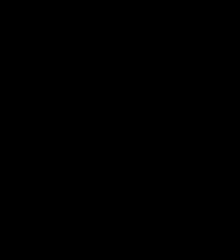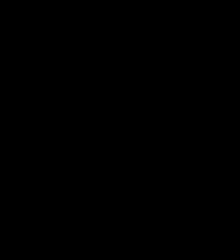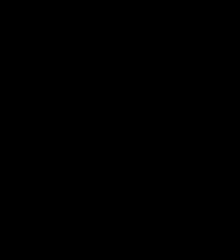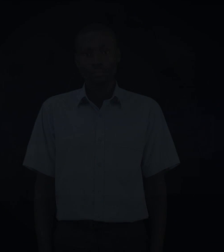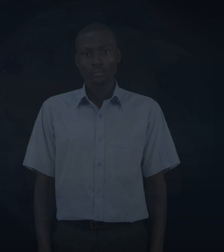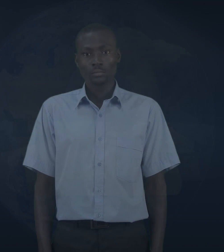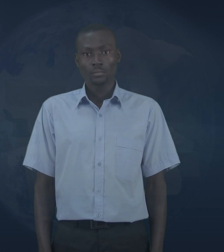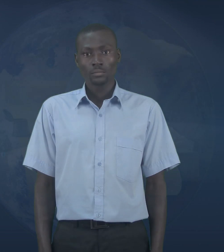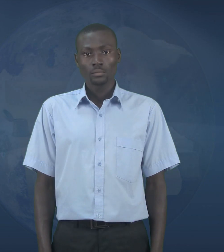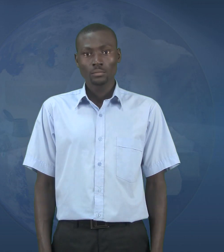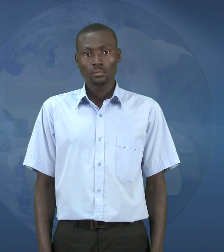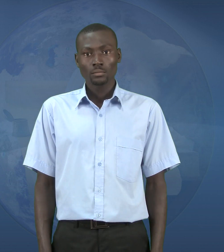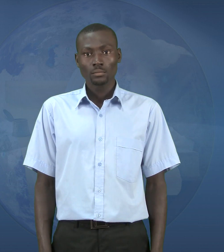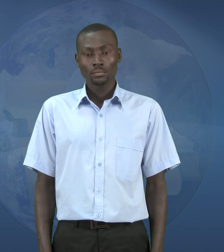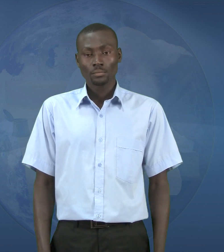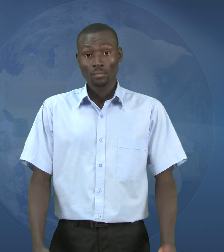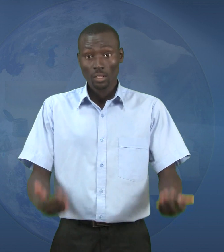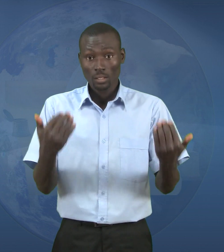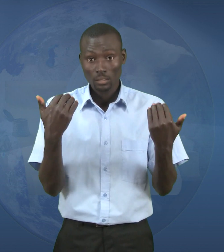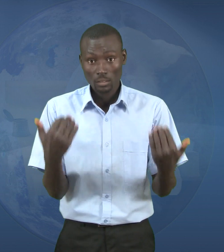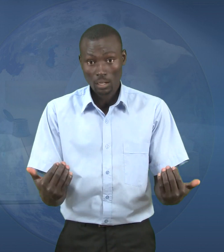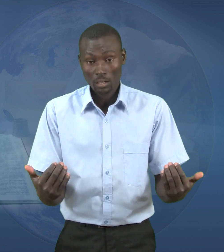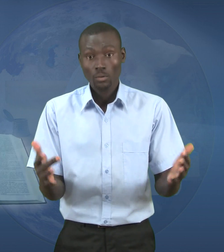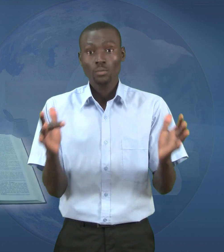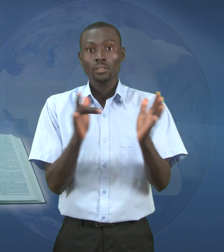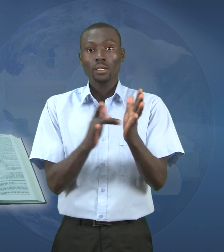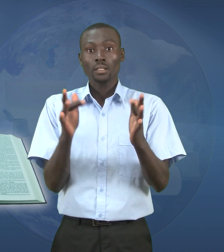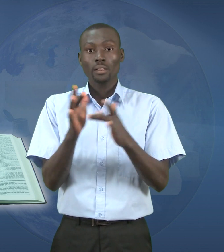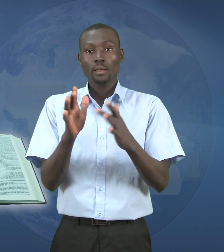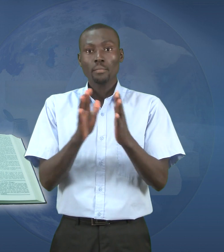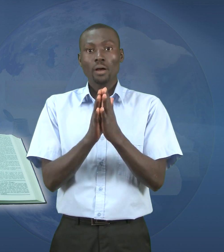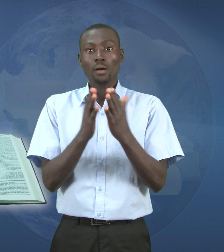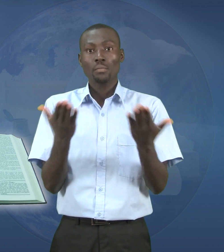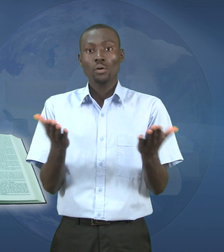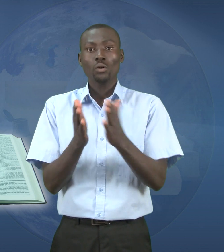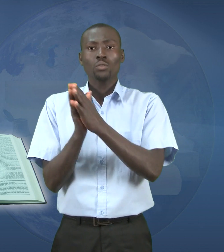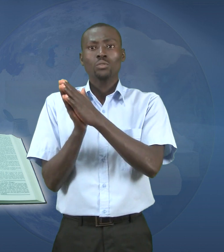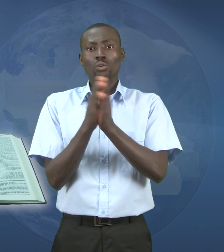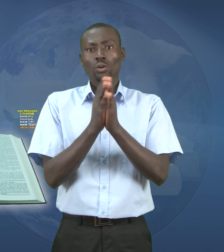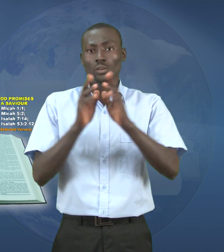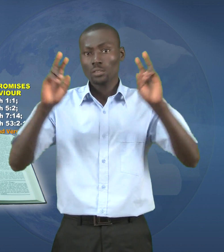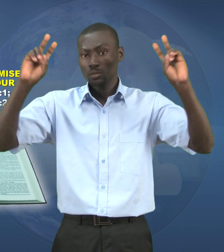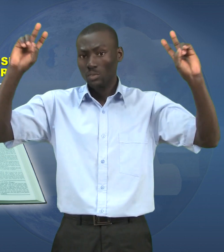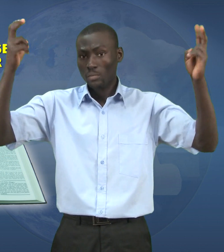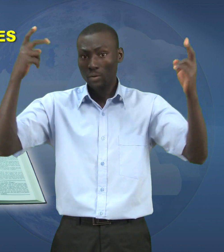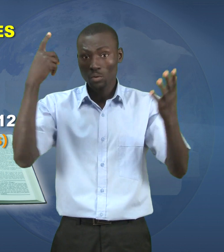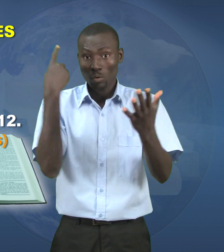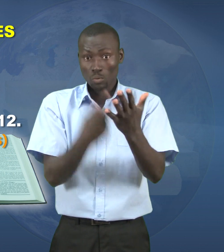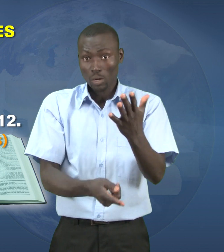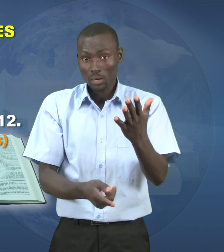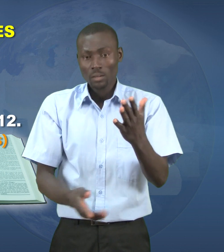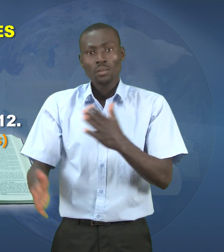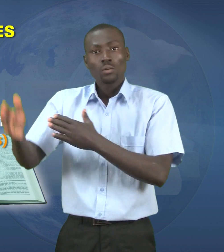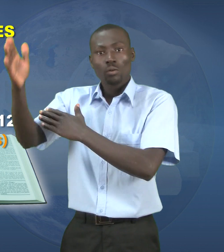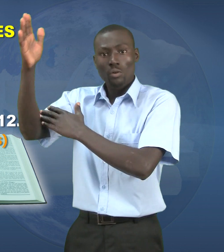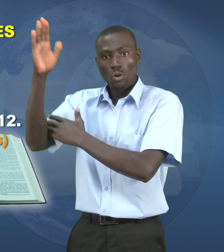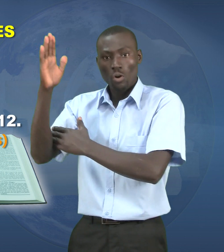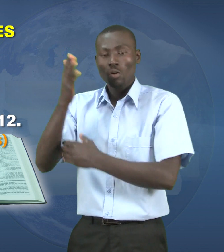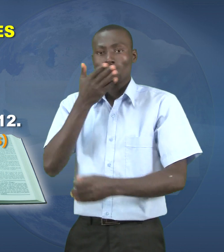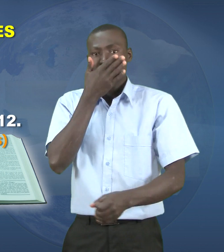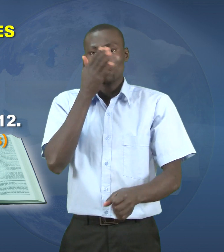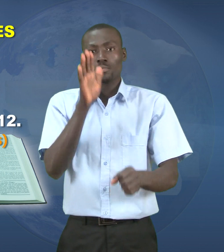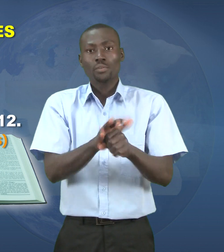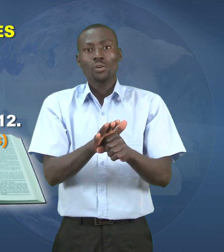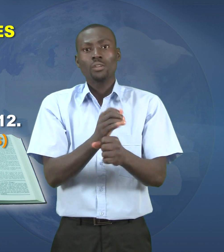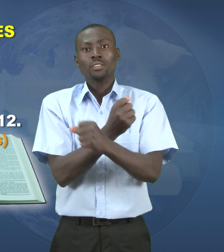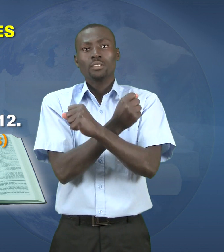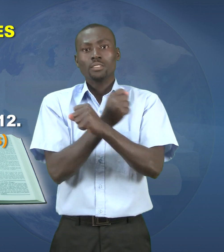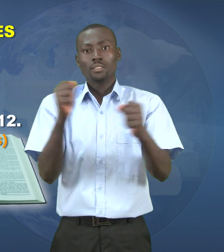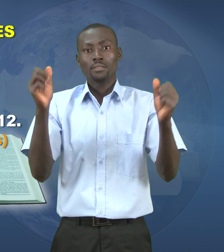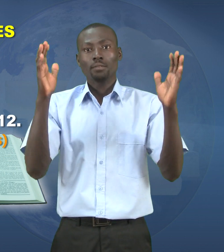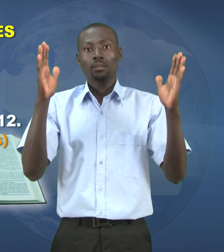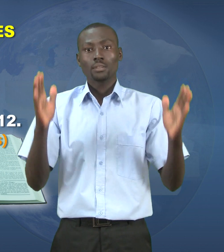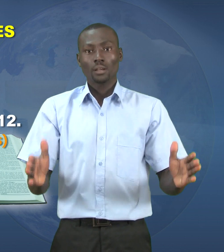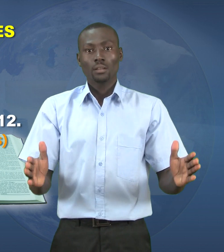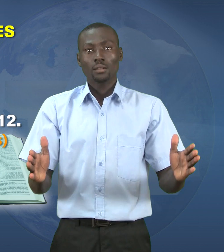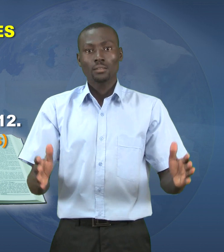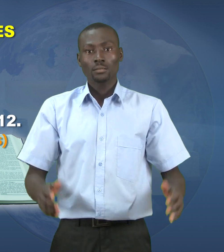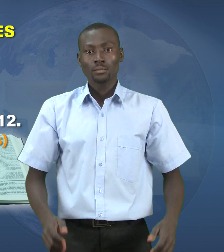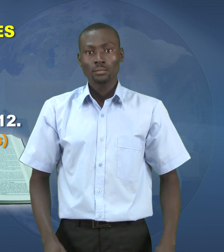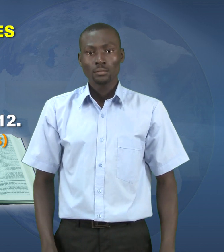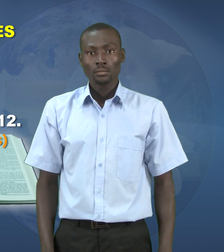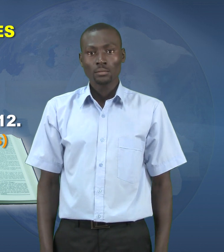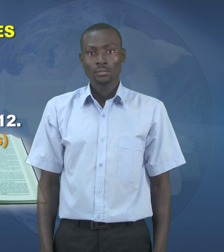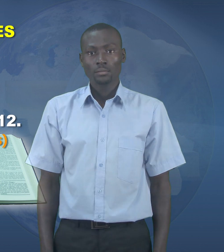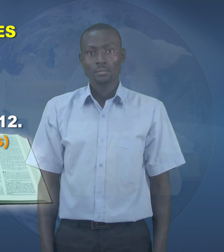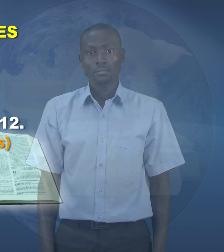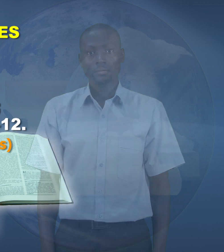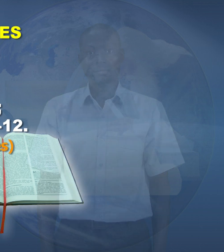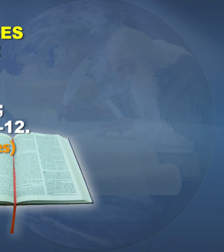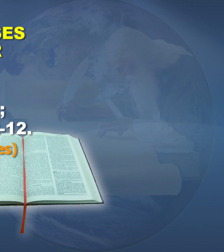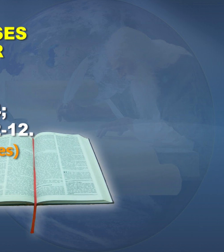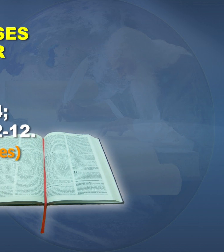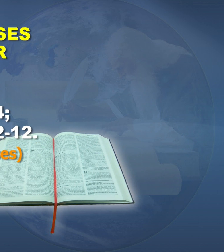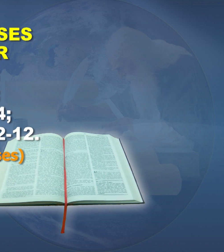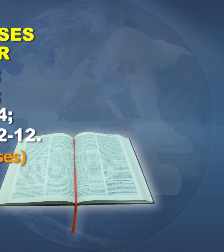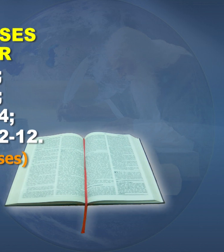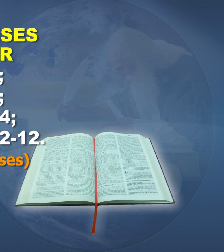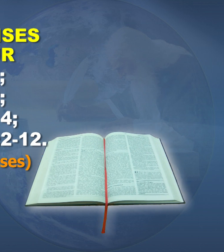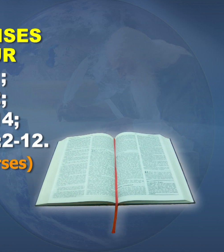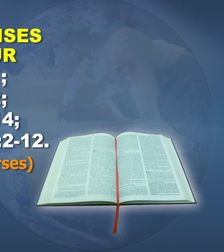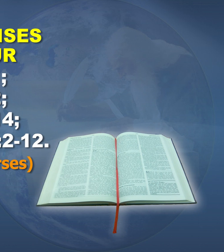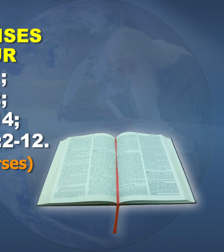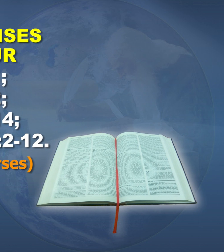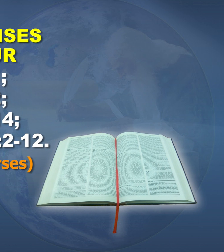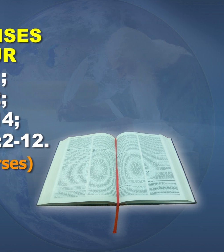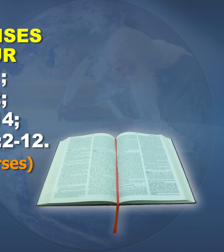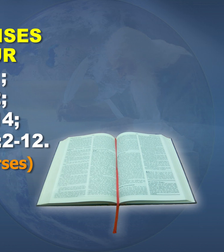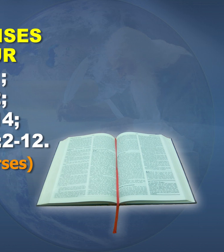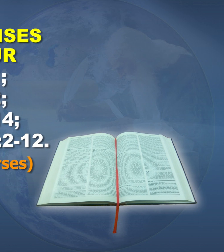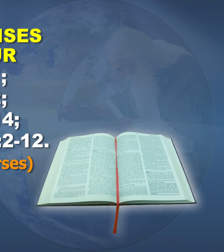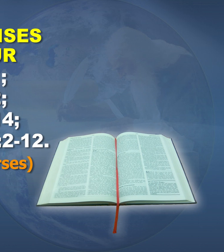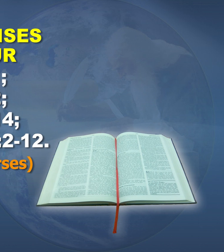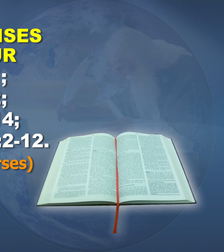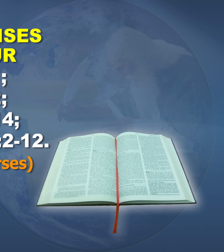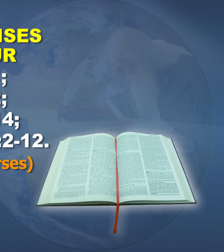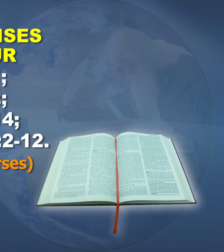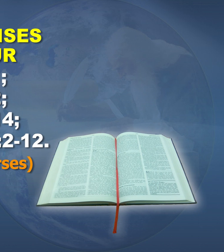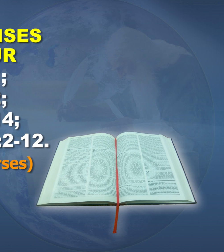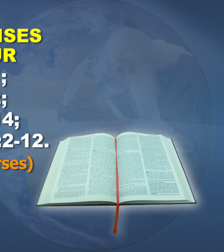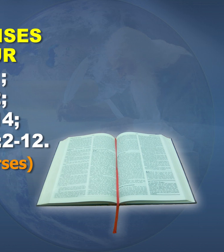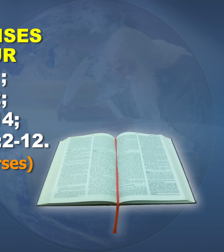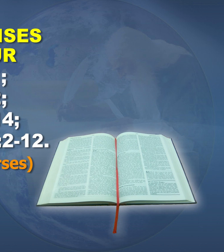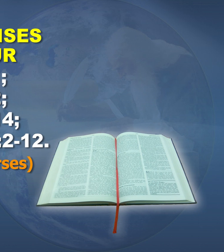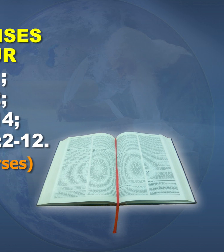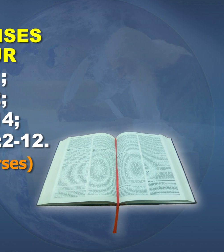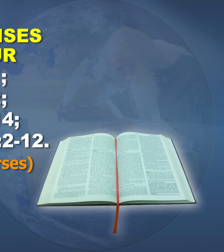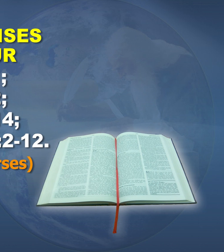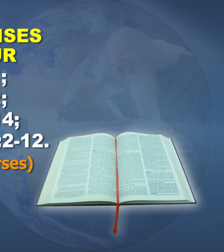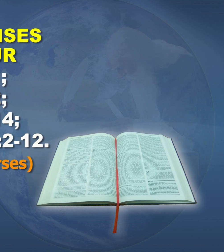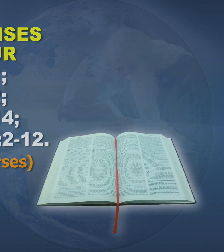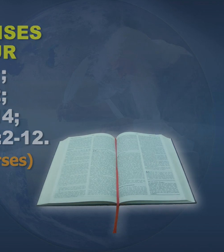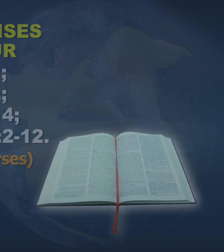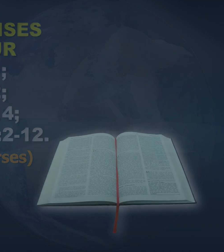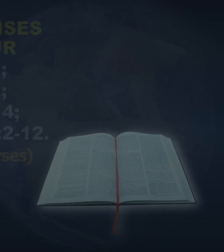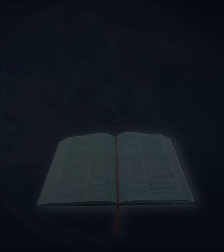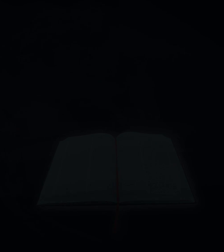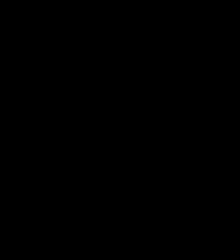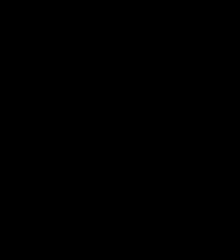God promises a saviour